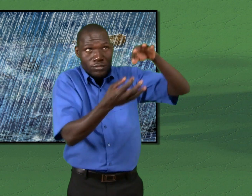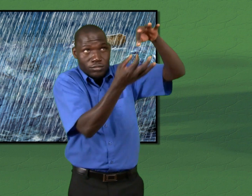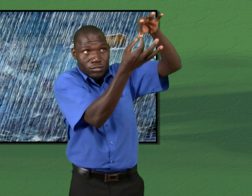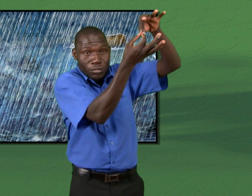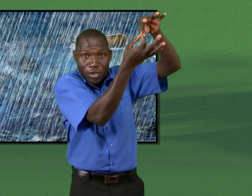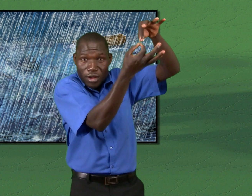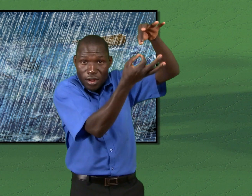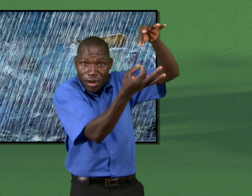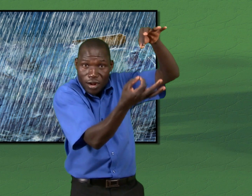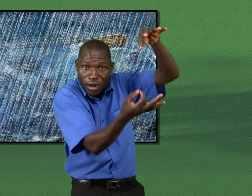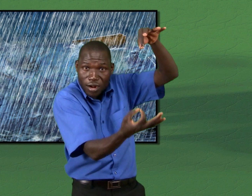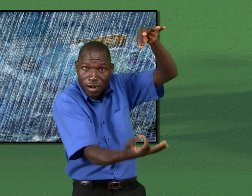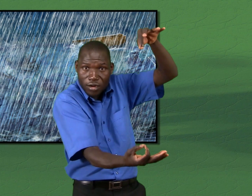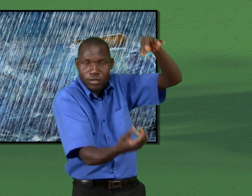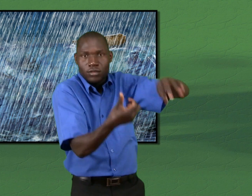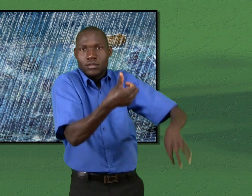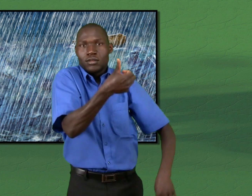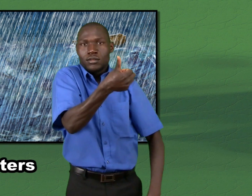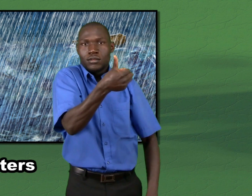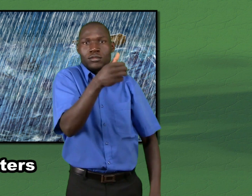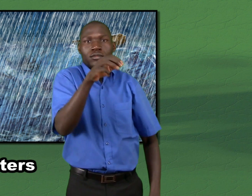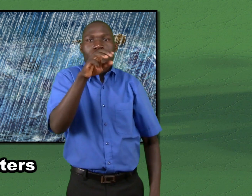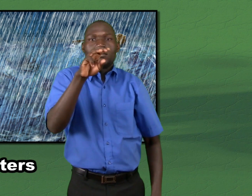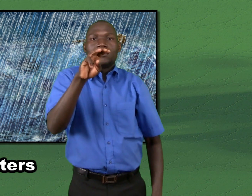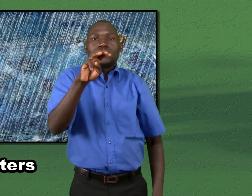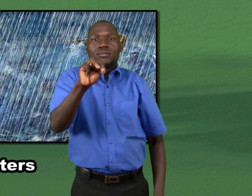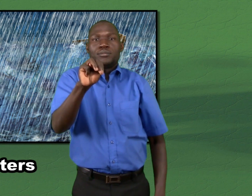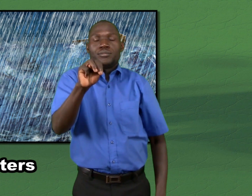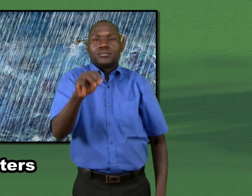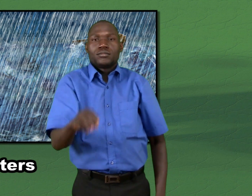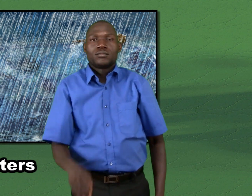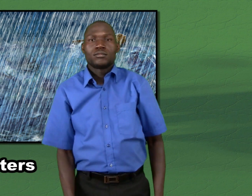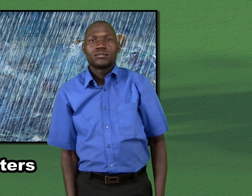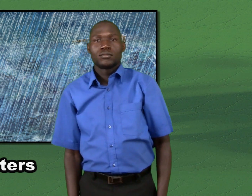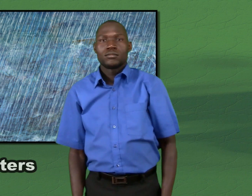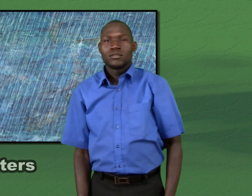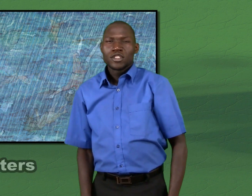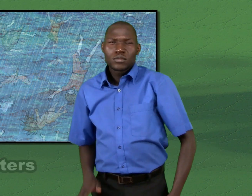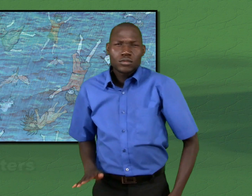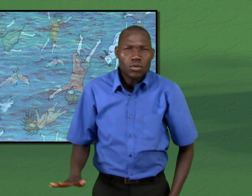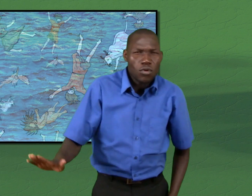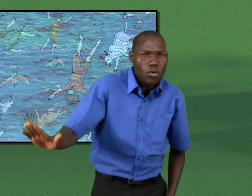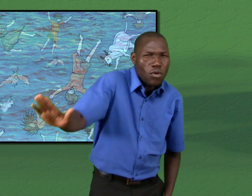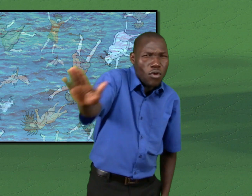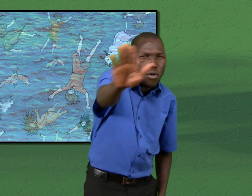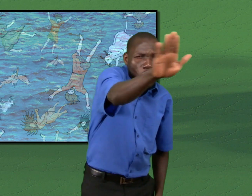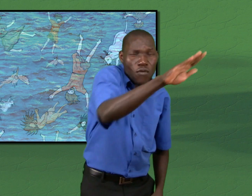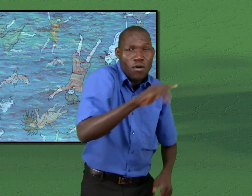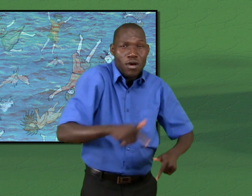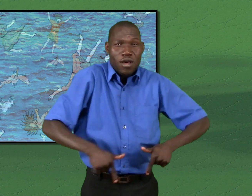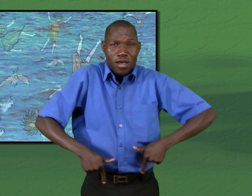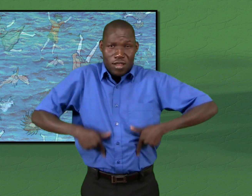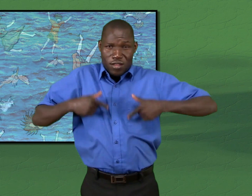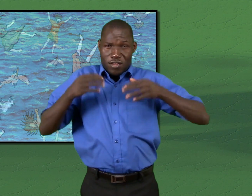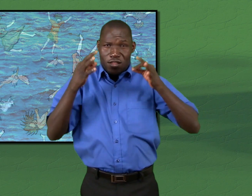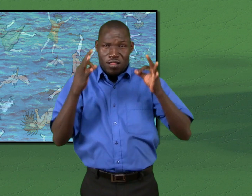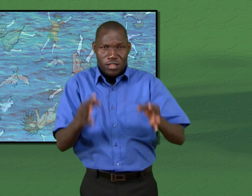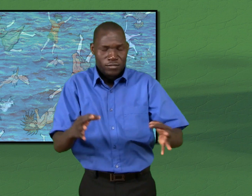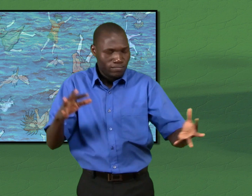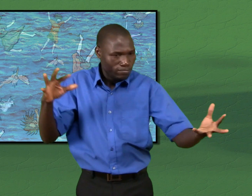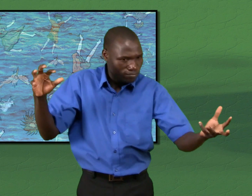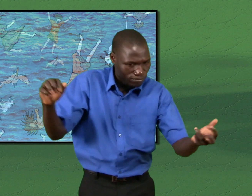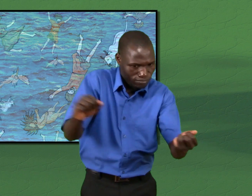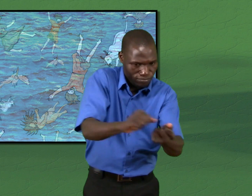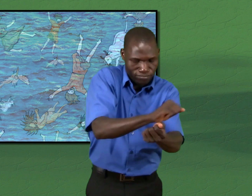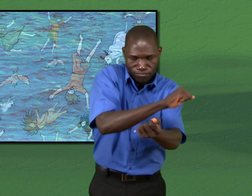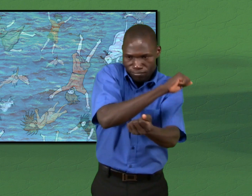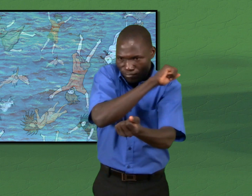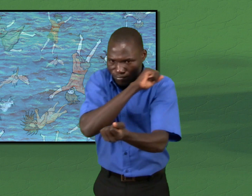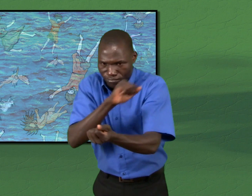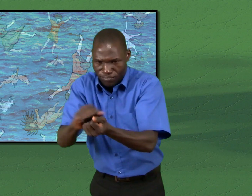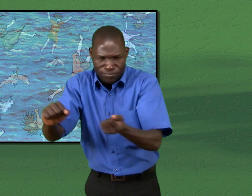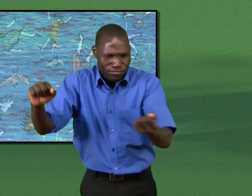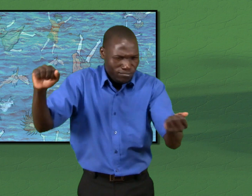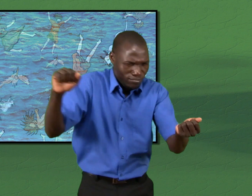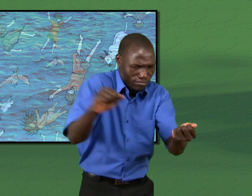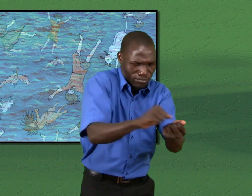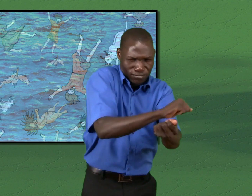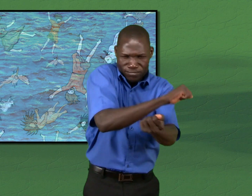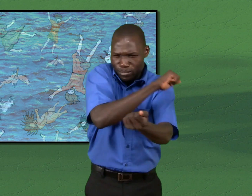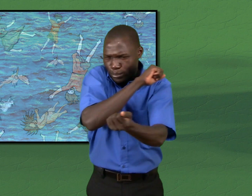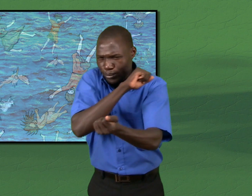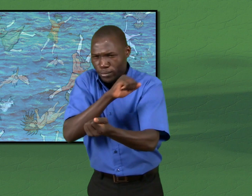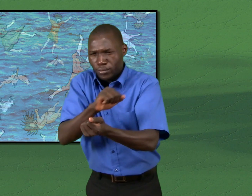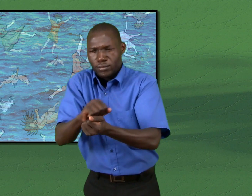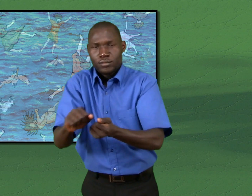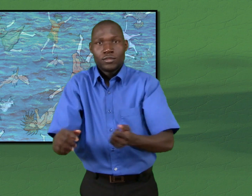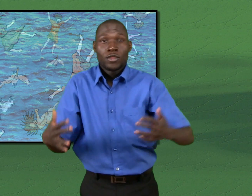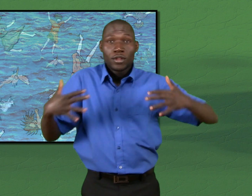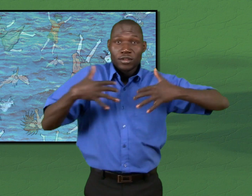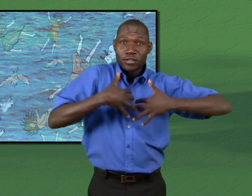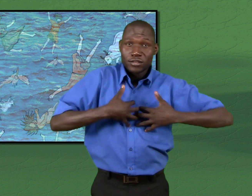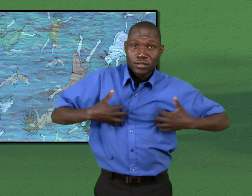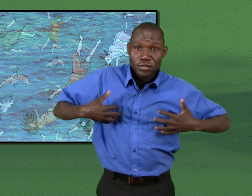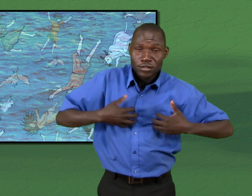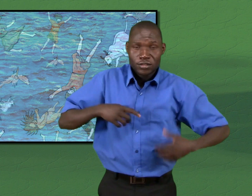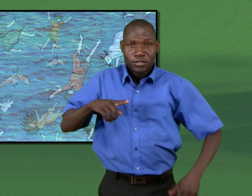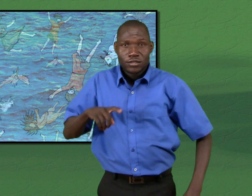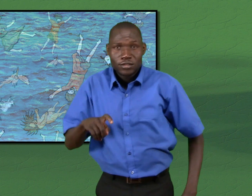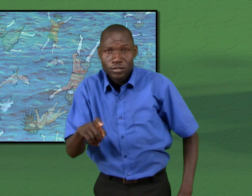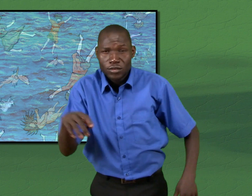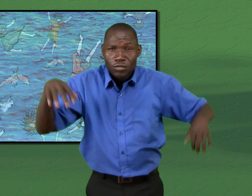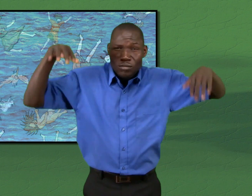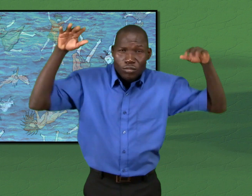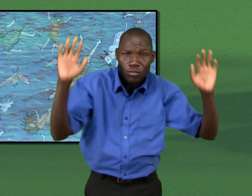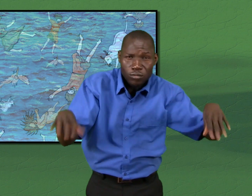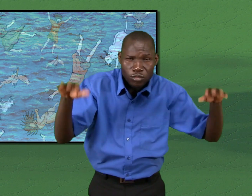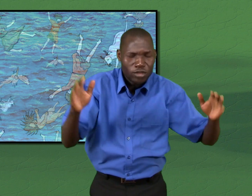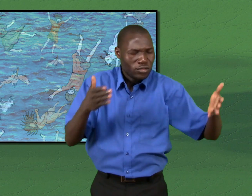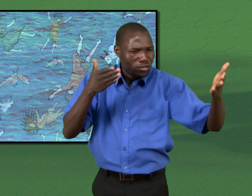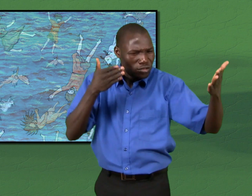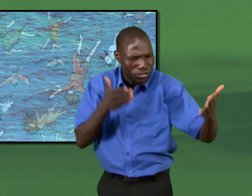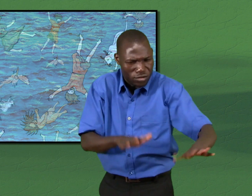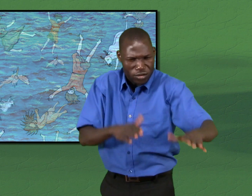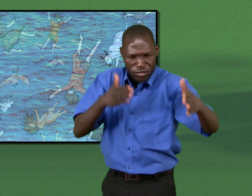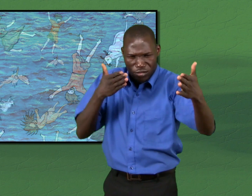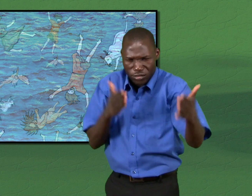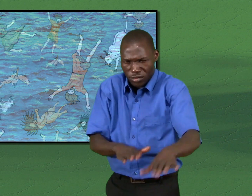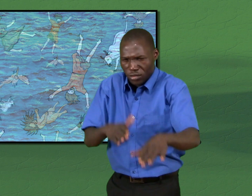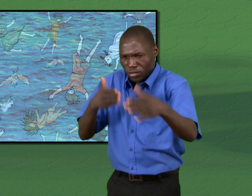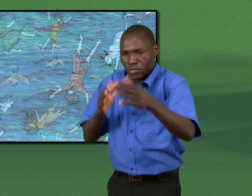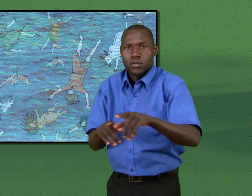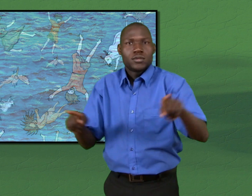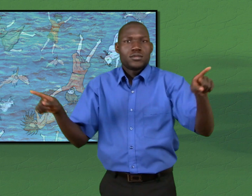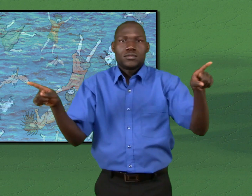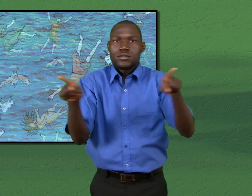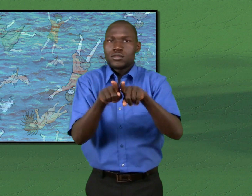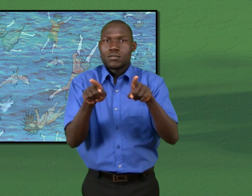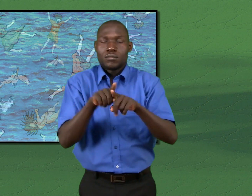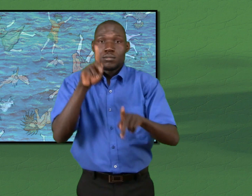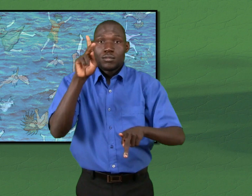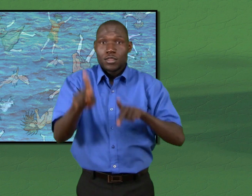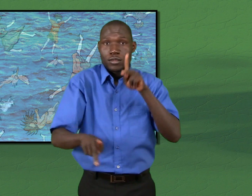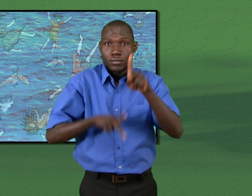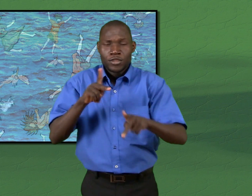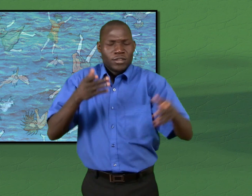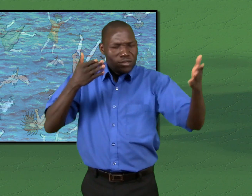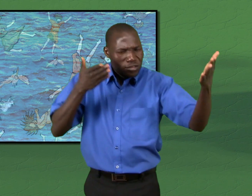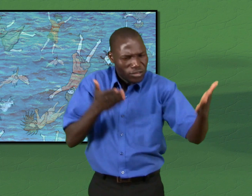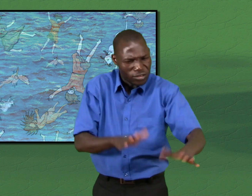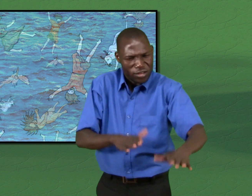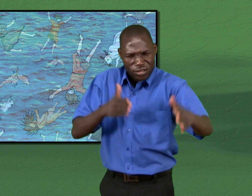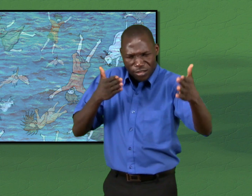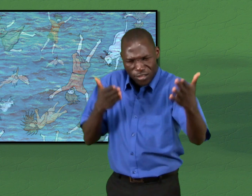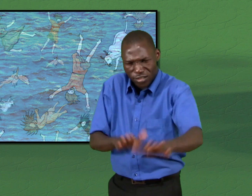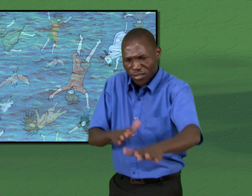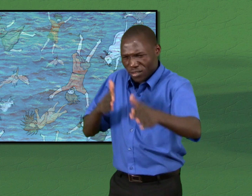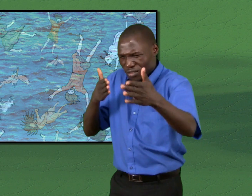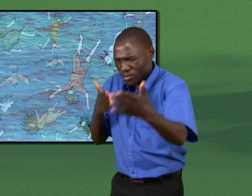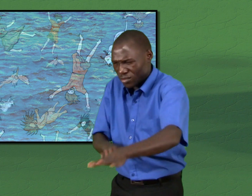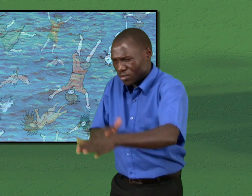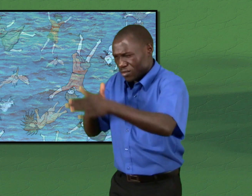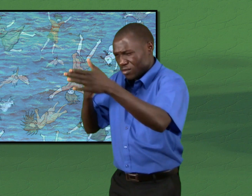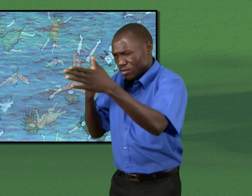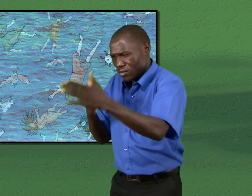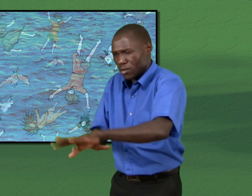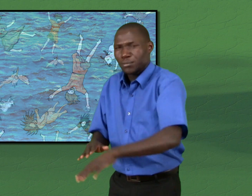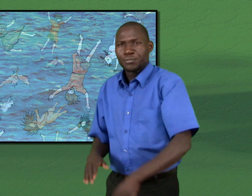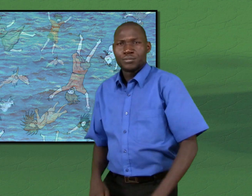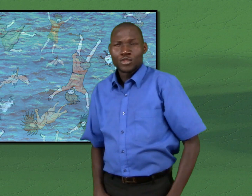The waters rose and covered the mountaintops to a depth of fifteen cubits. And every living thing that moved upon the earth perished—birds, livestock, animals, every creature that swarms upon the earth, and all mankind.